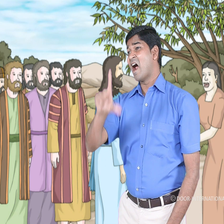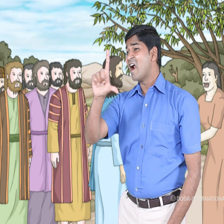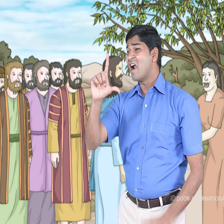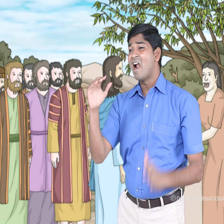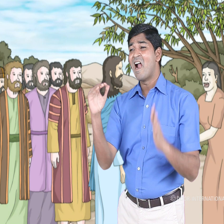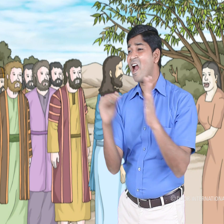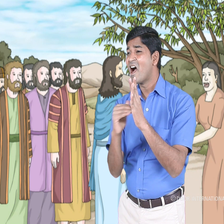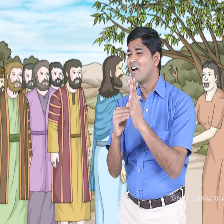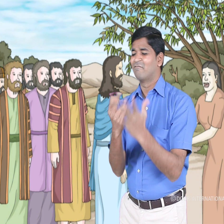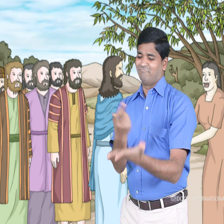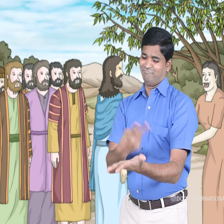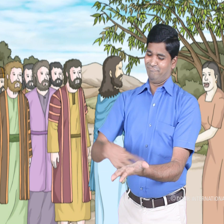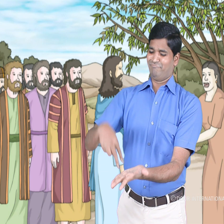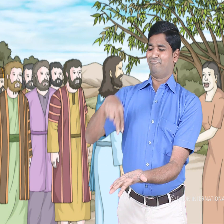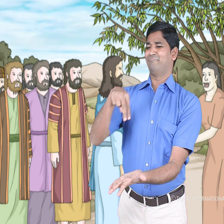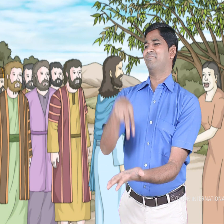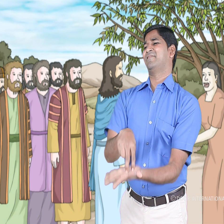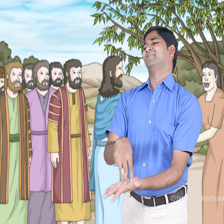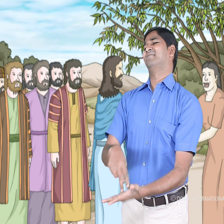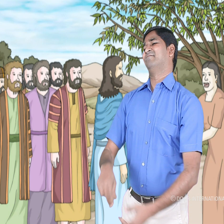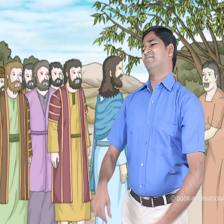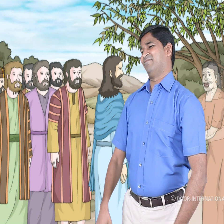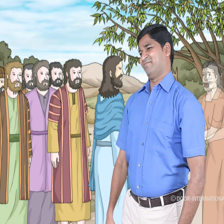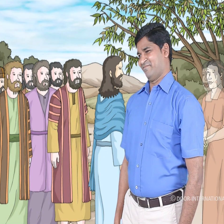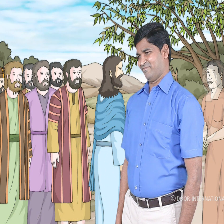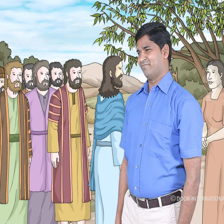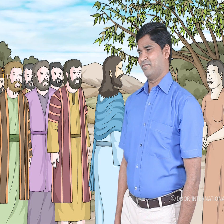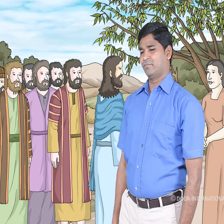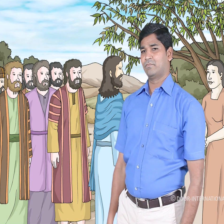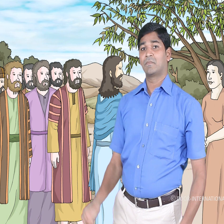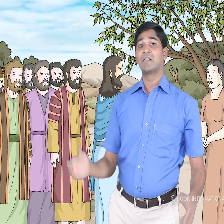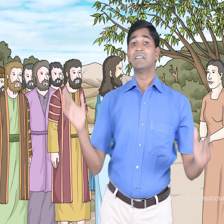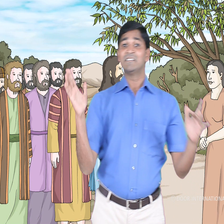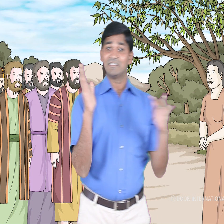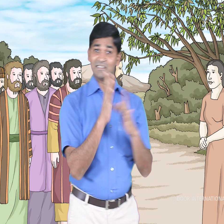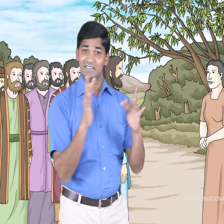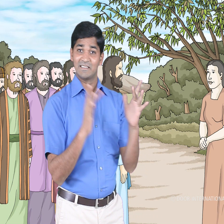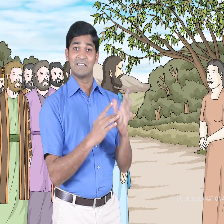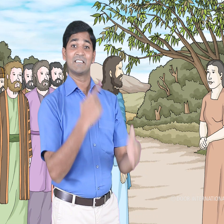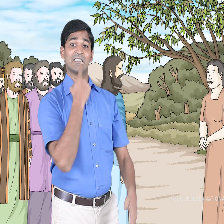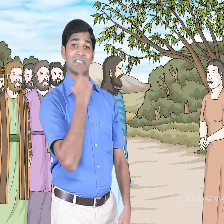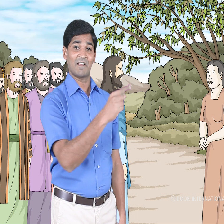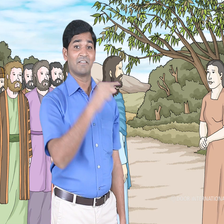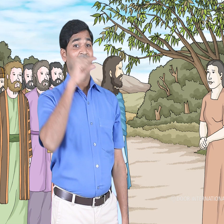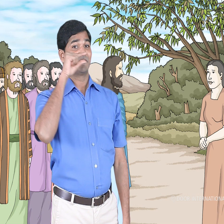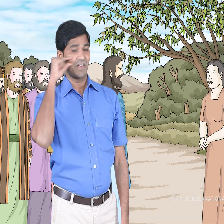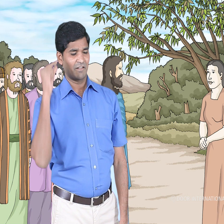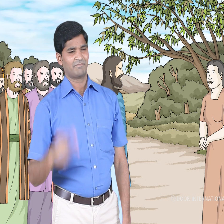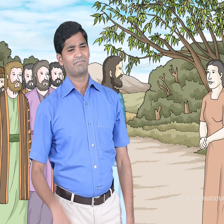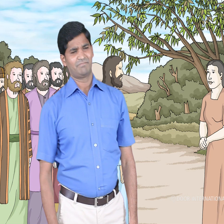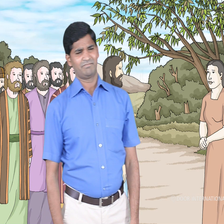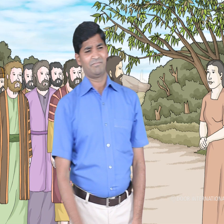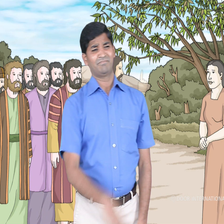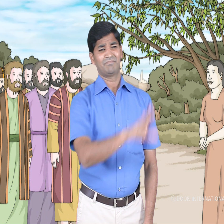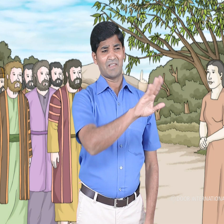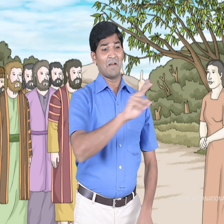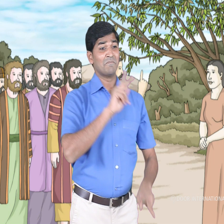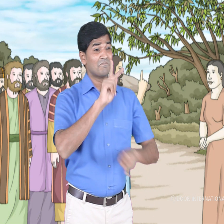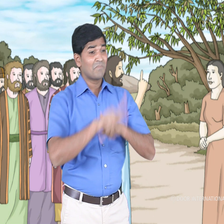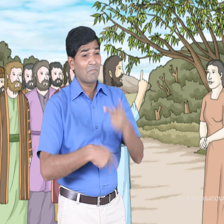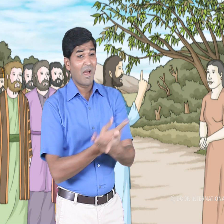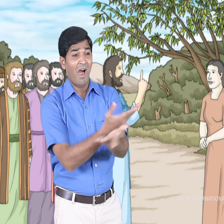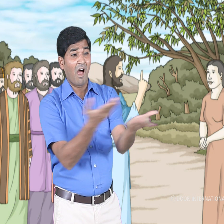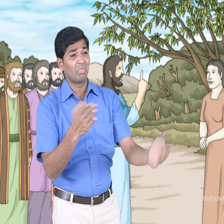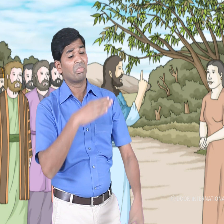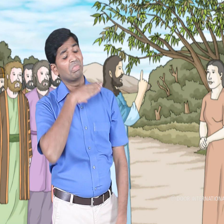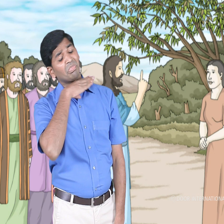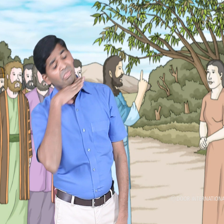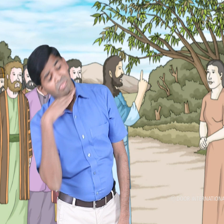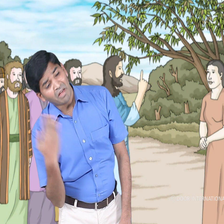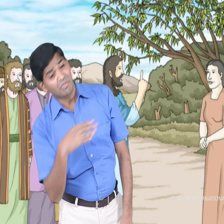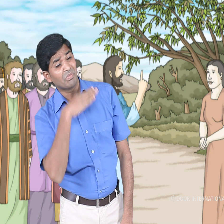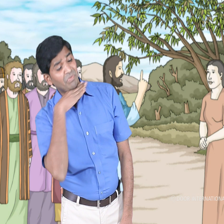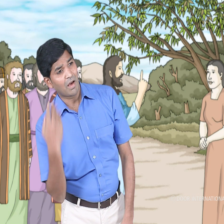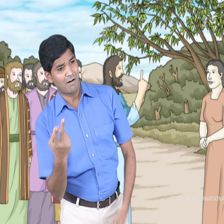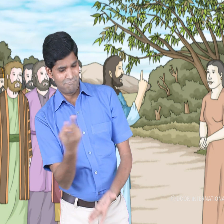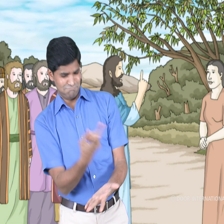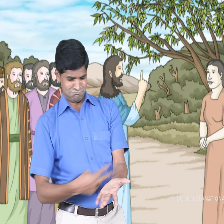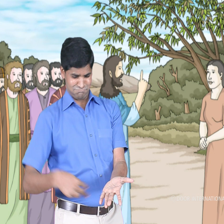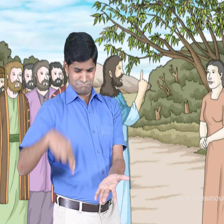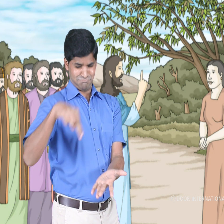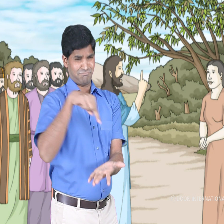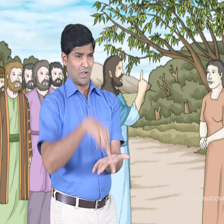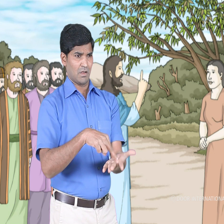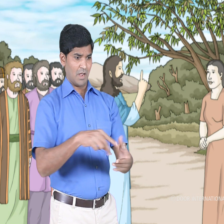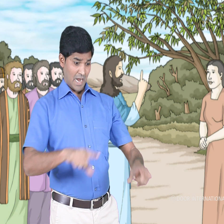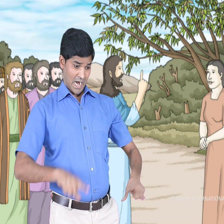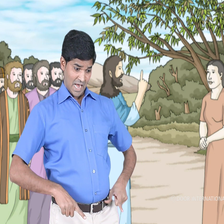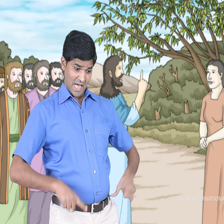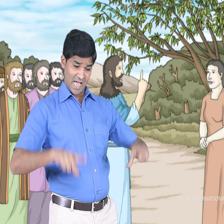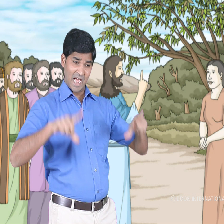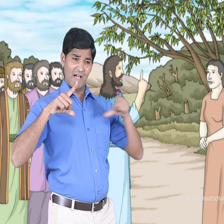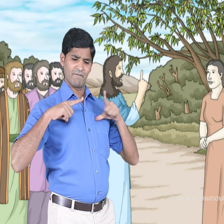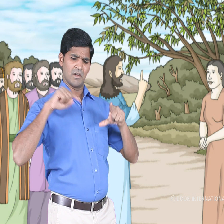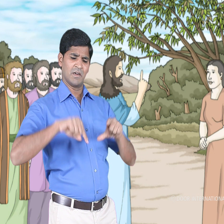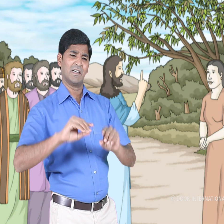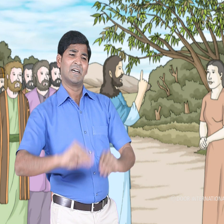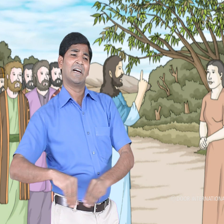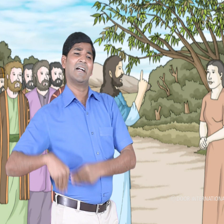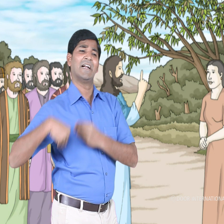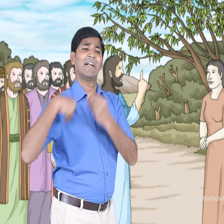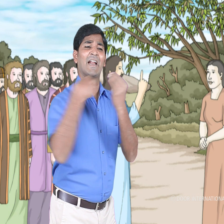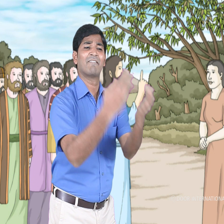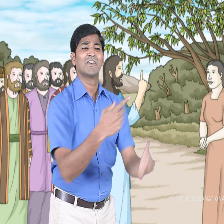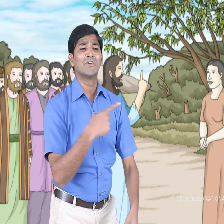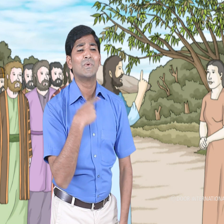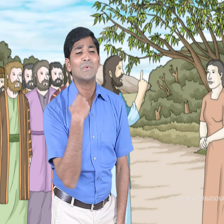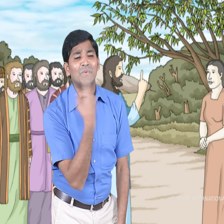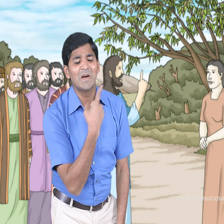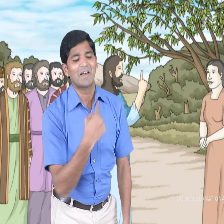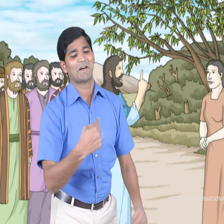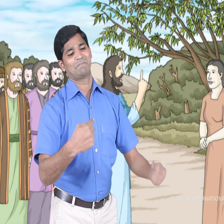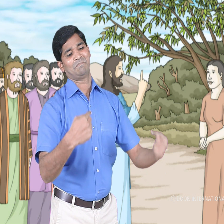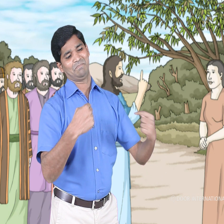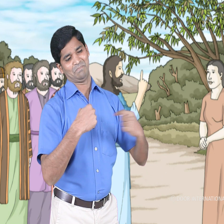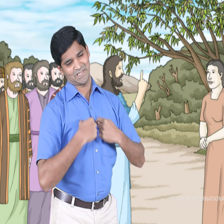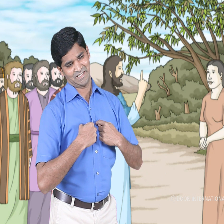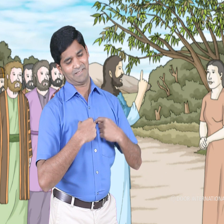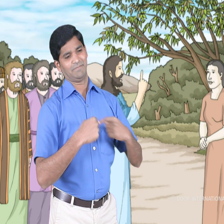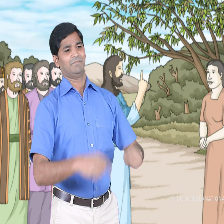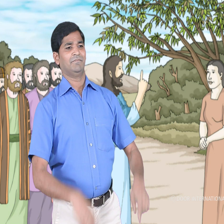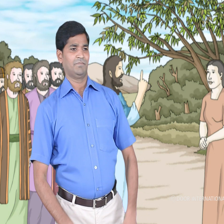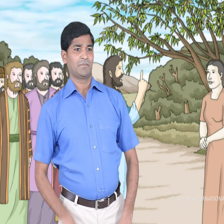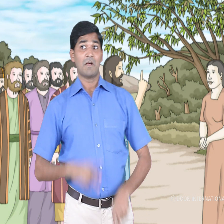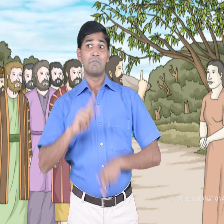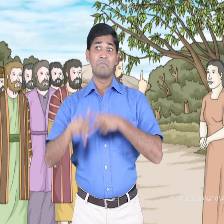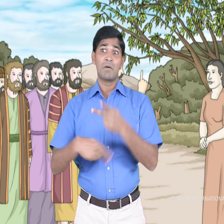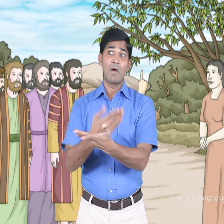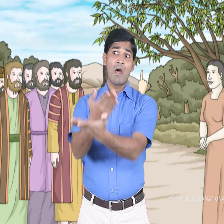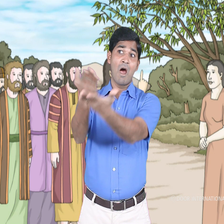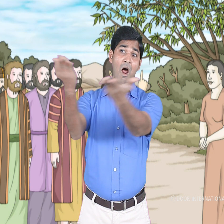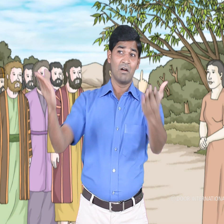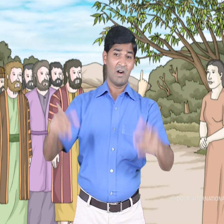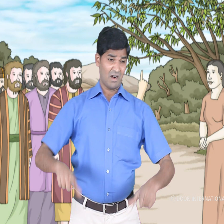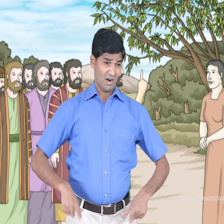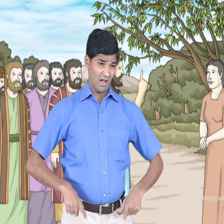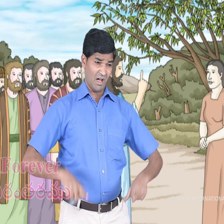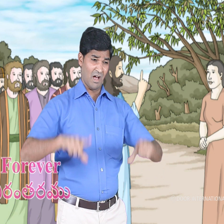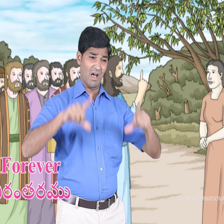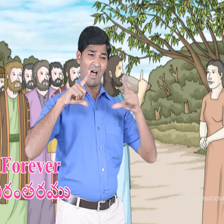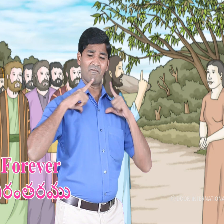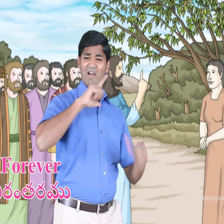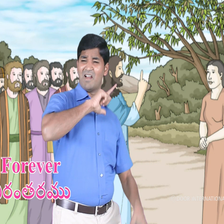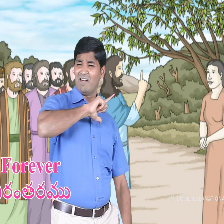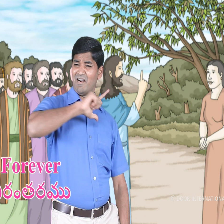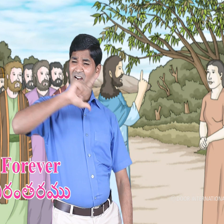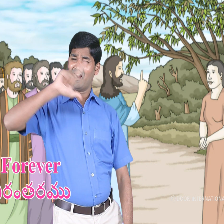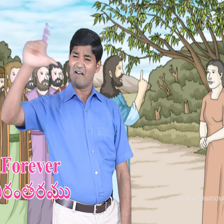Whoever believes in Me will live, even though he dies.